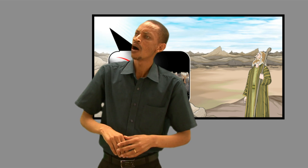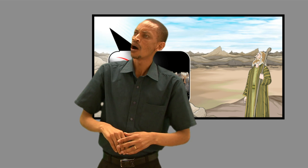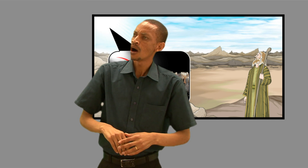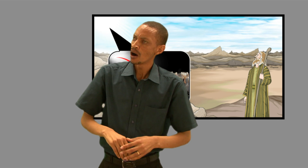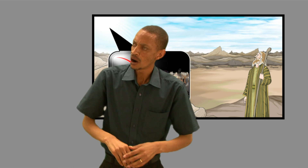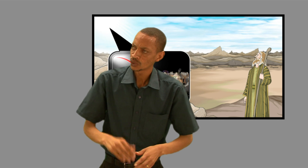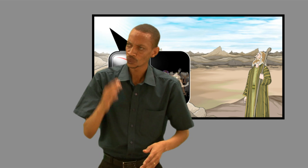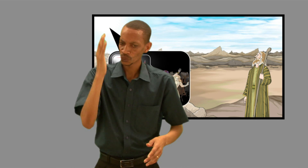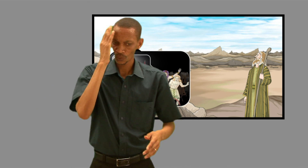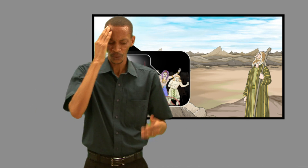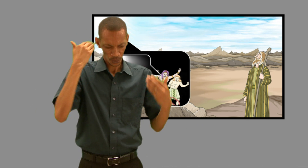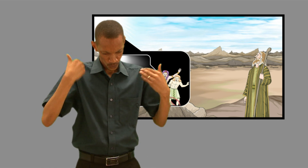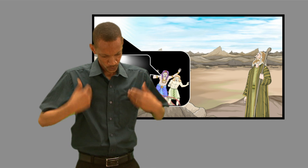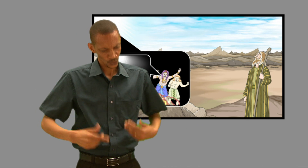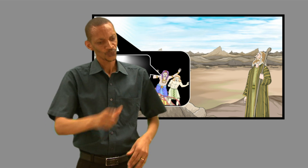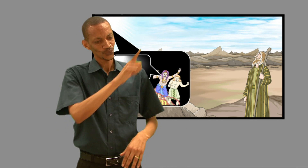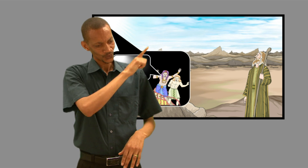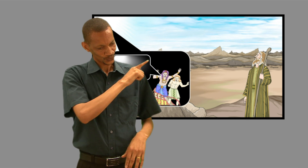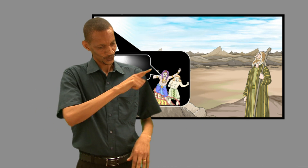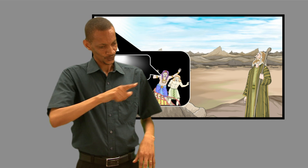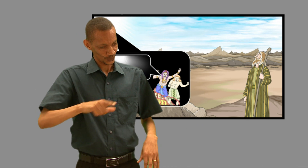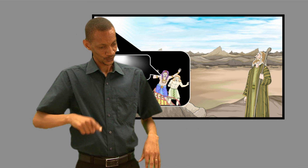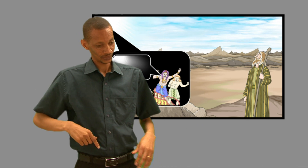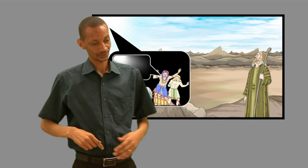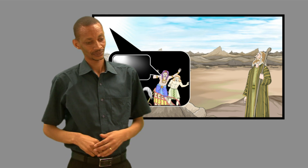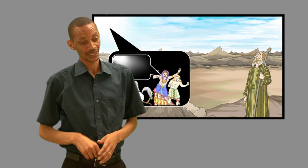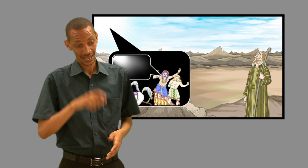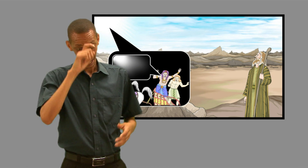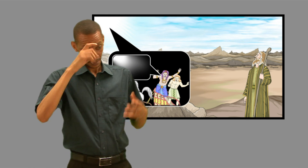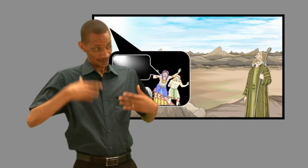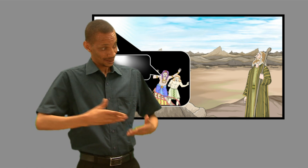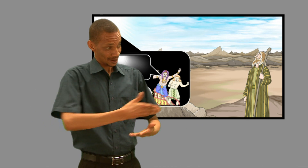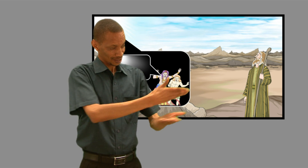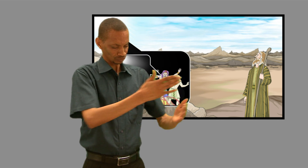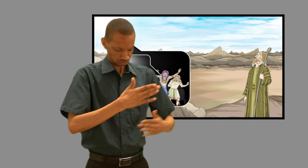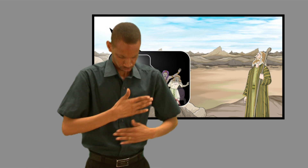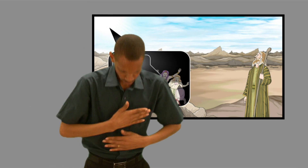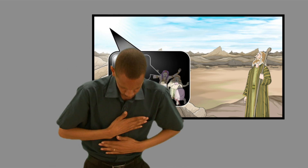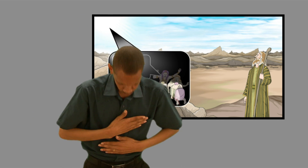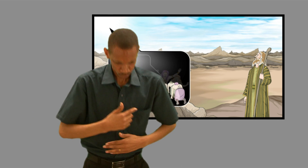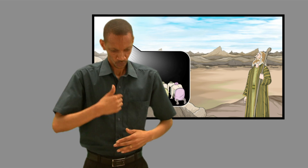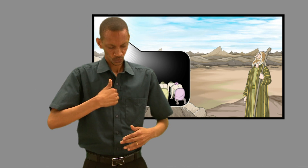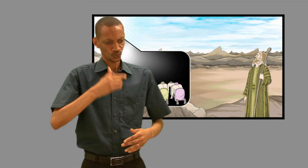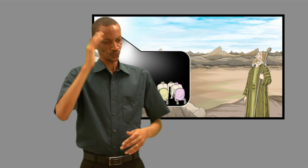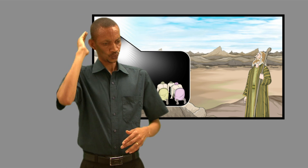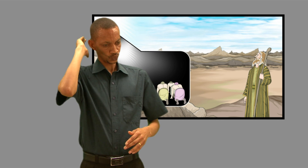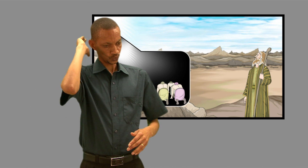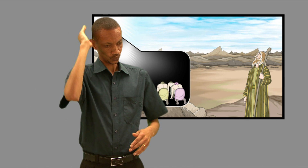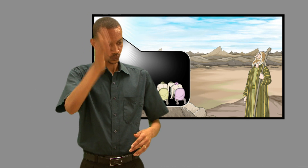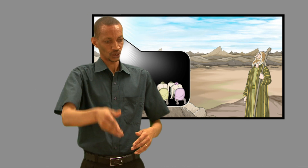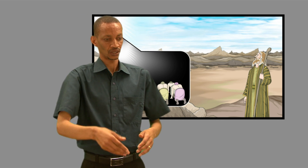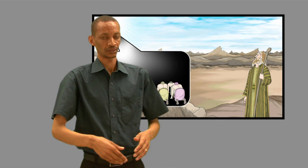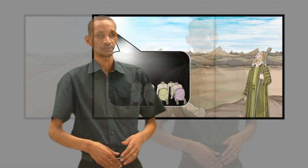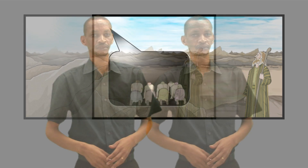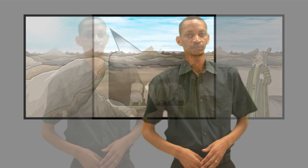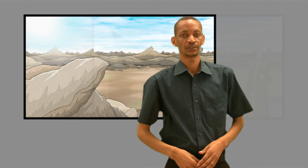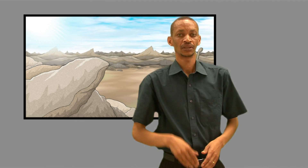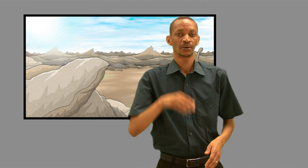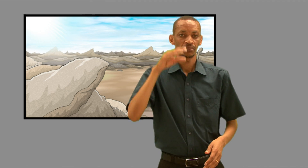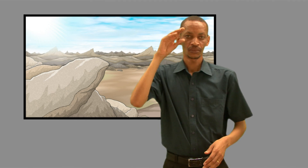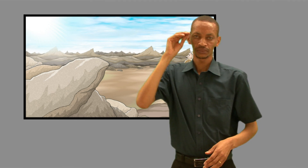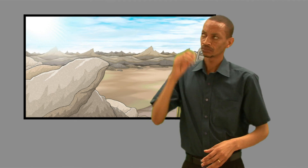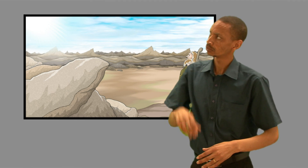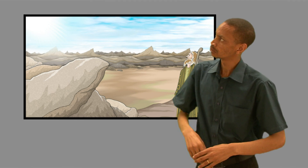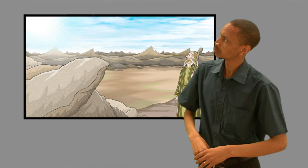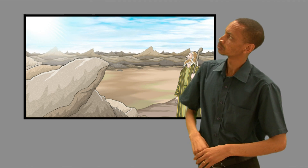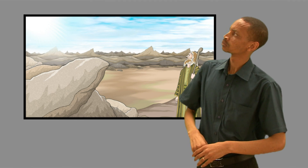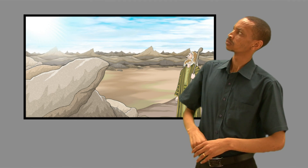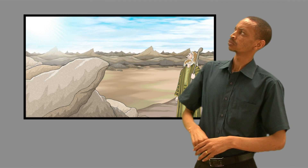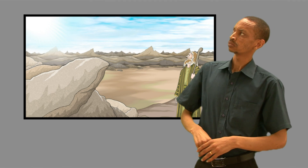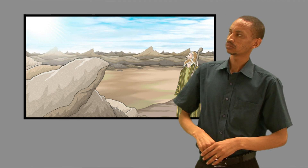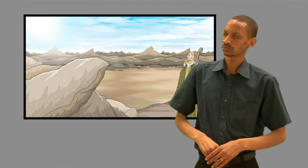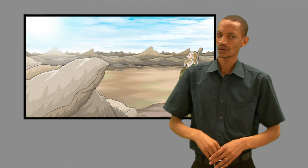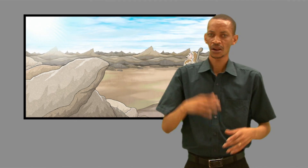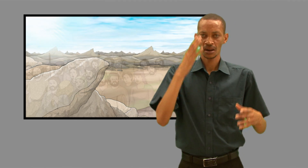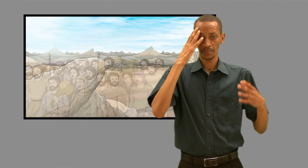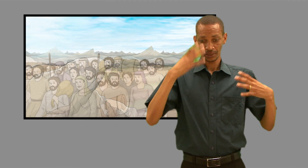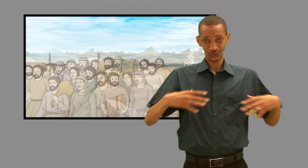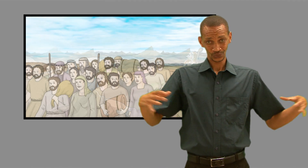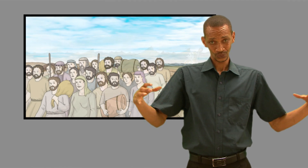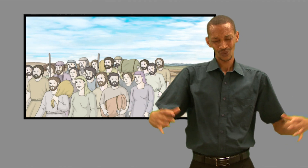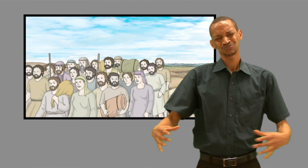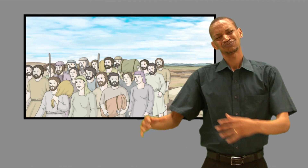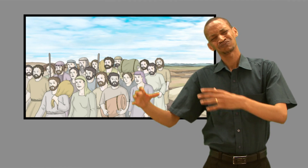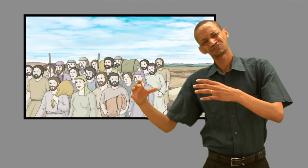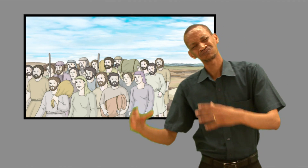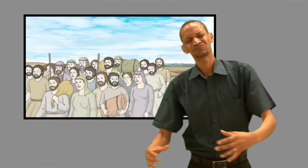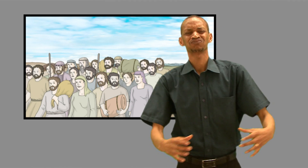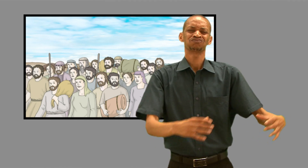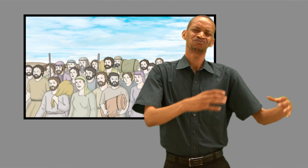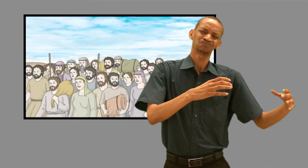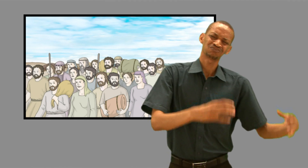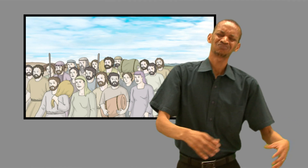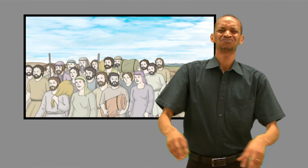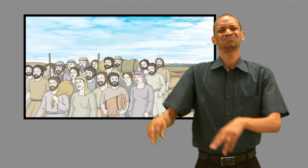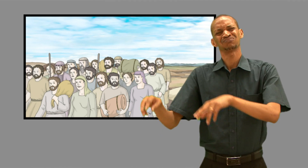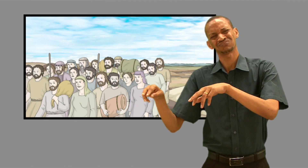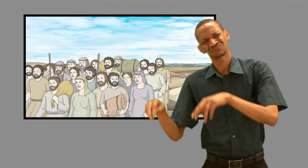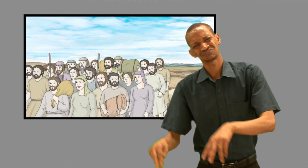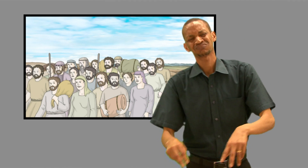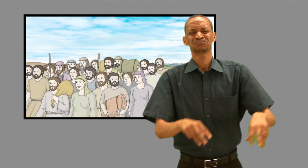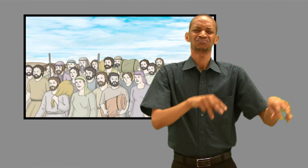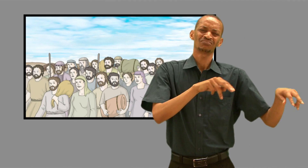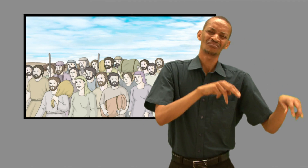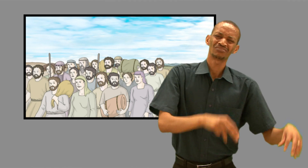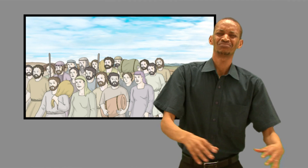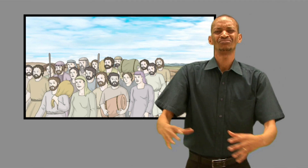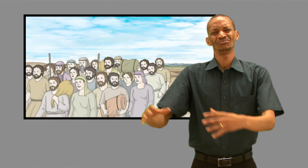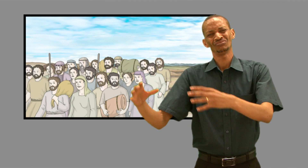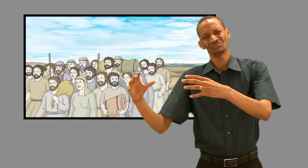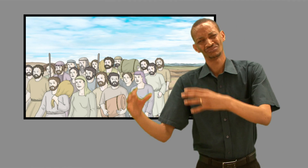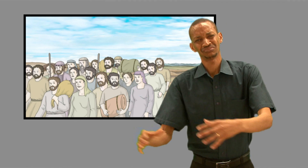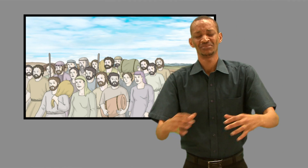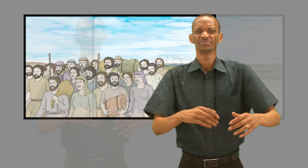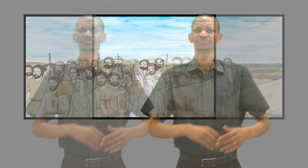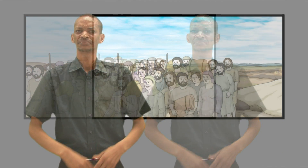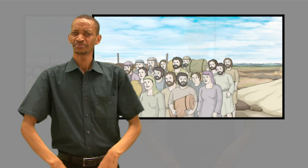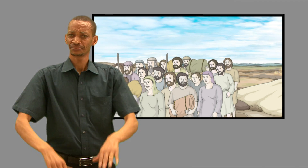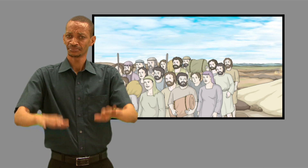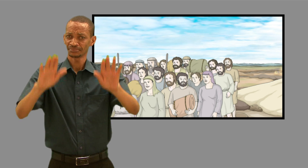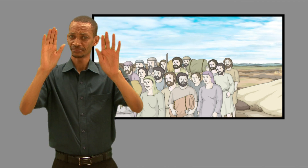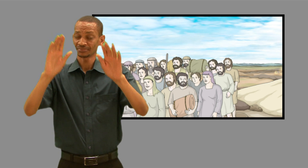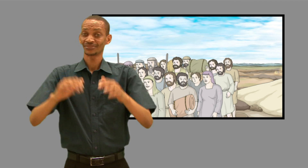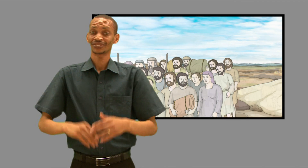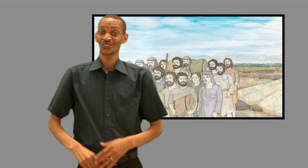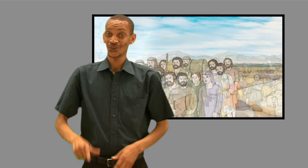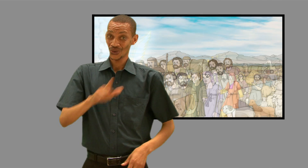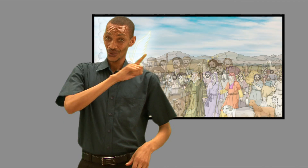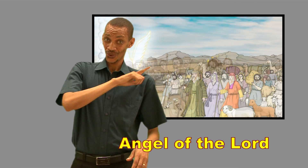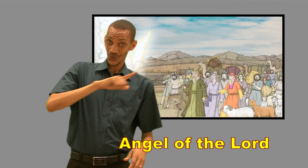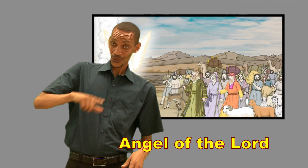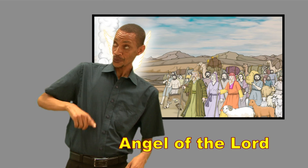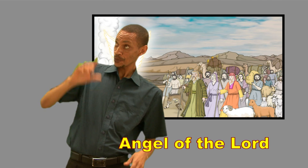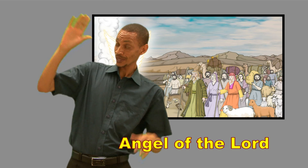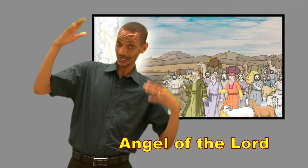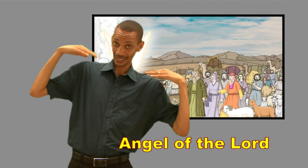The Egyptians will know that I am the LORD when I am honored through Pharaoh, his chariots, and his horsemen.”